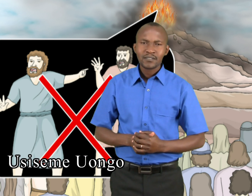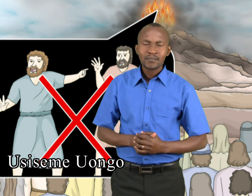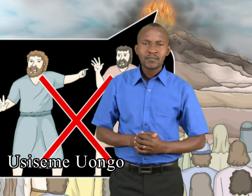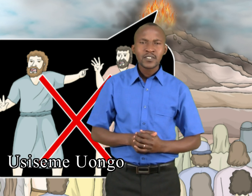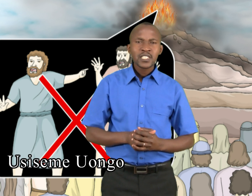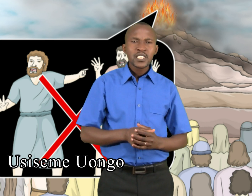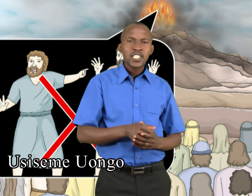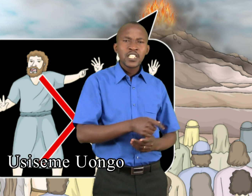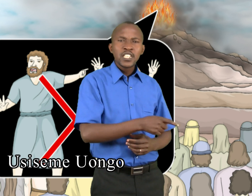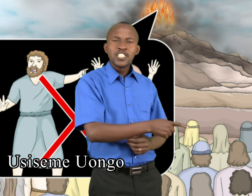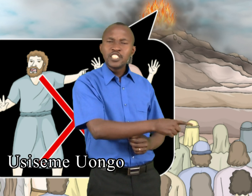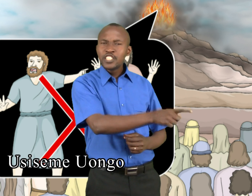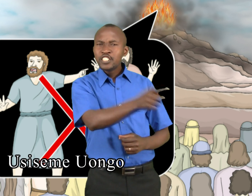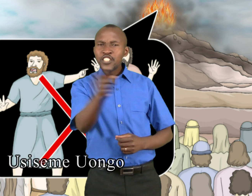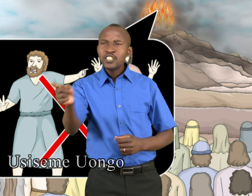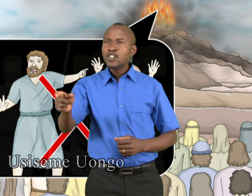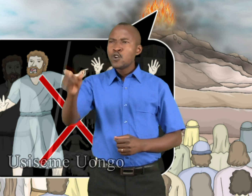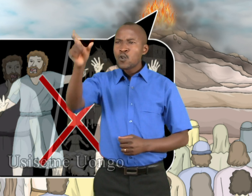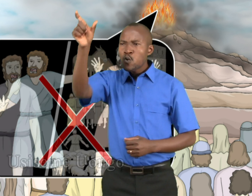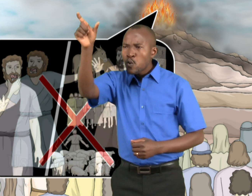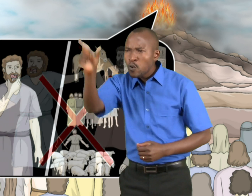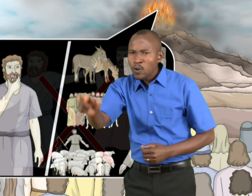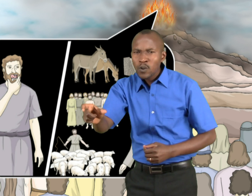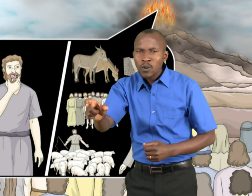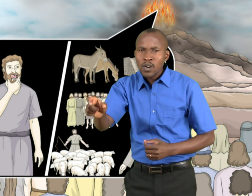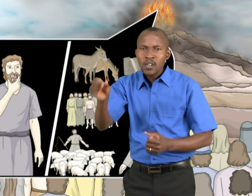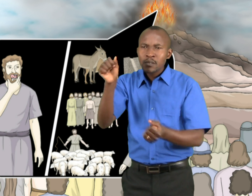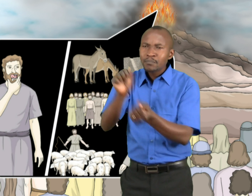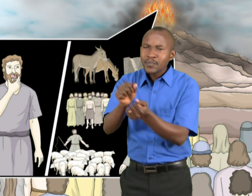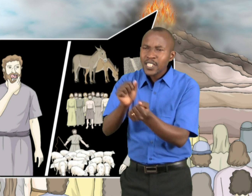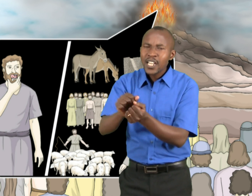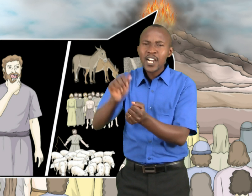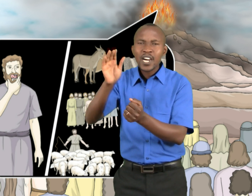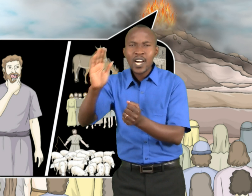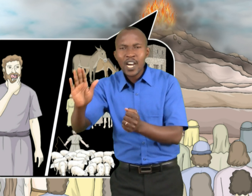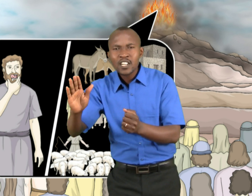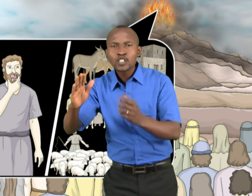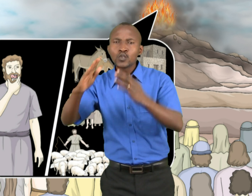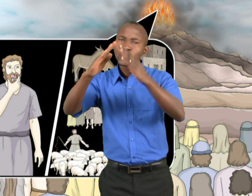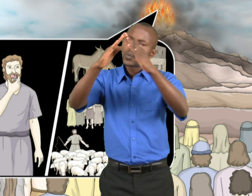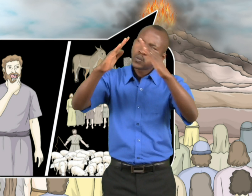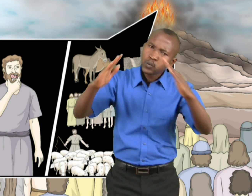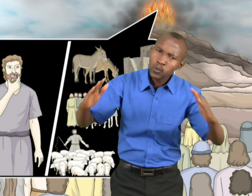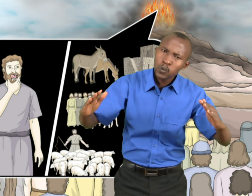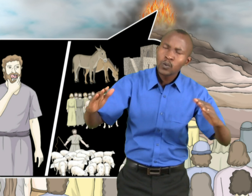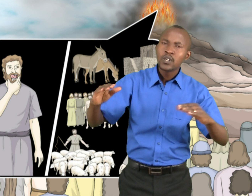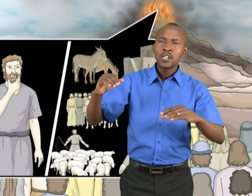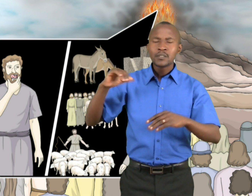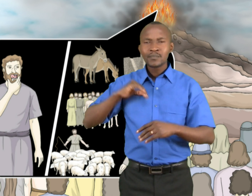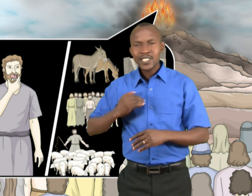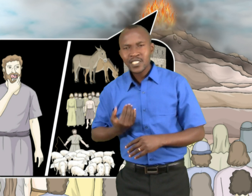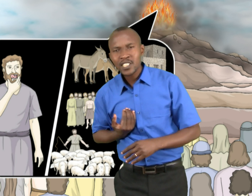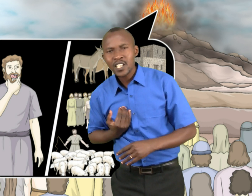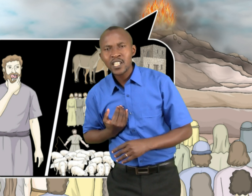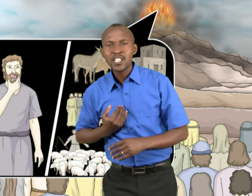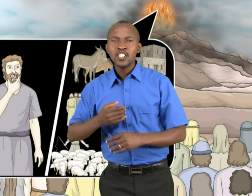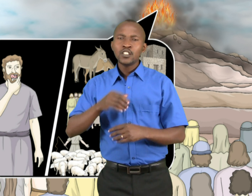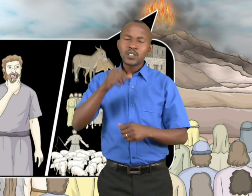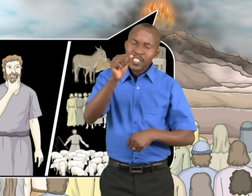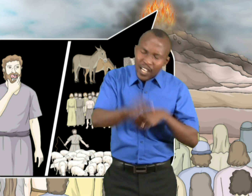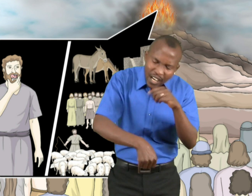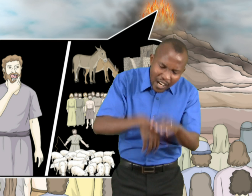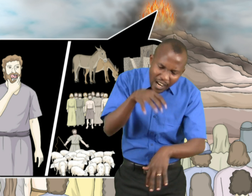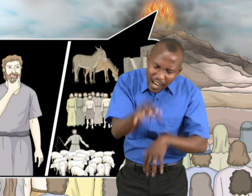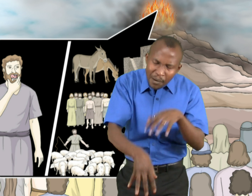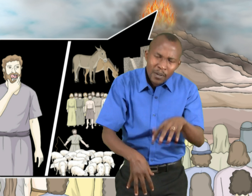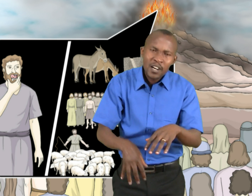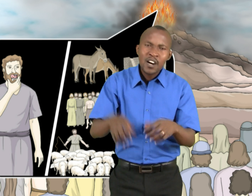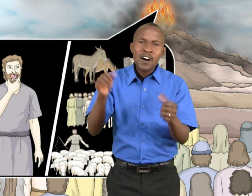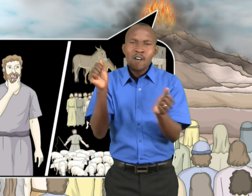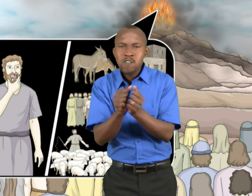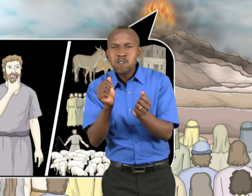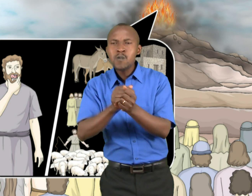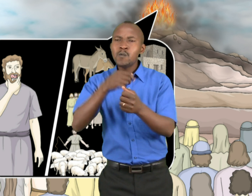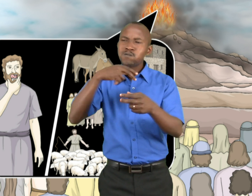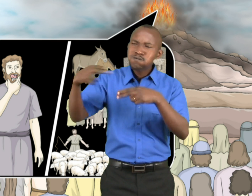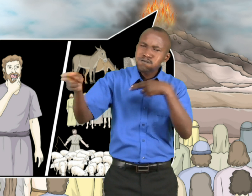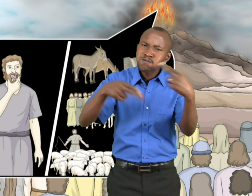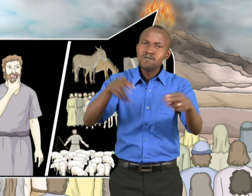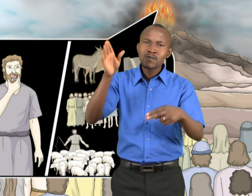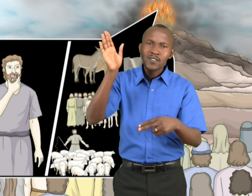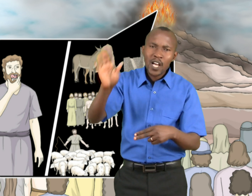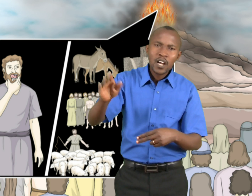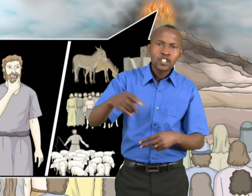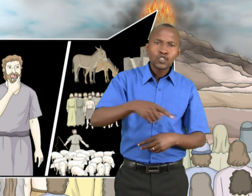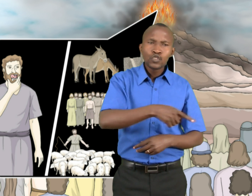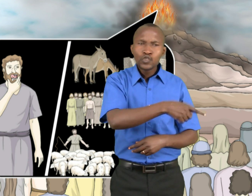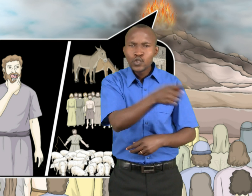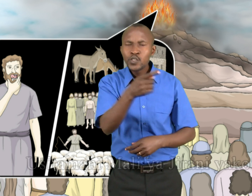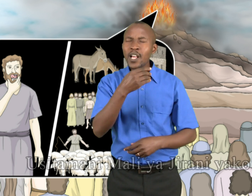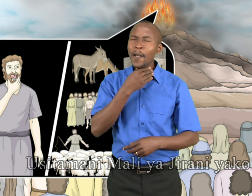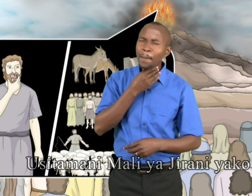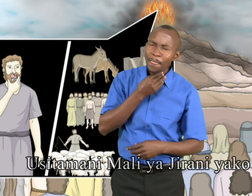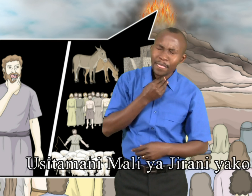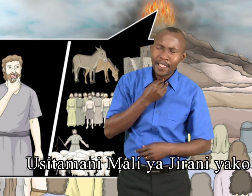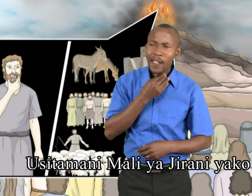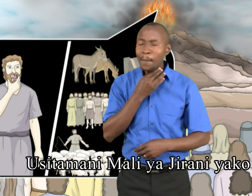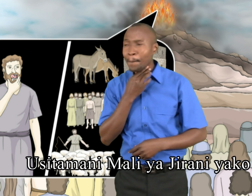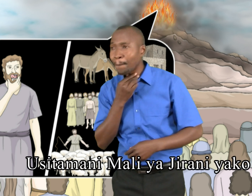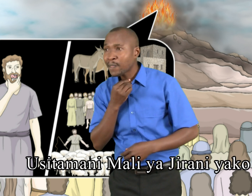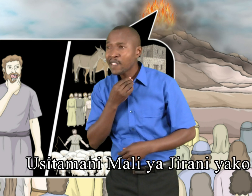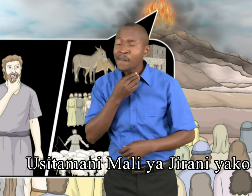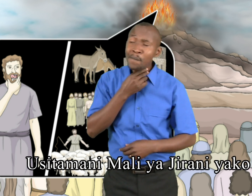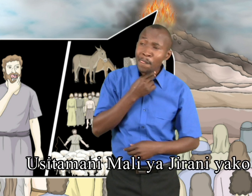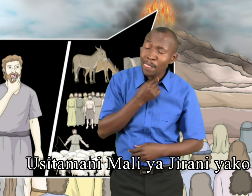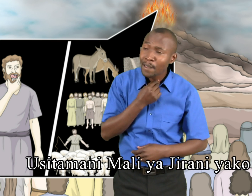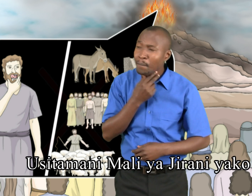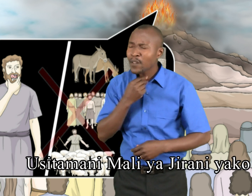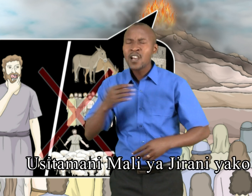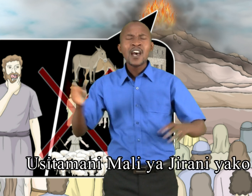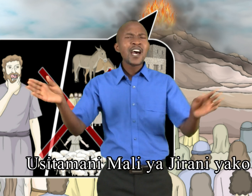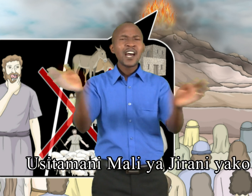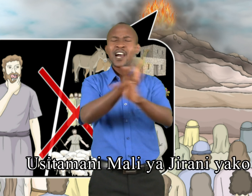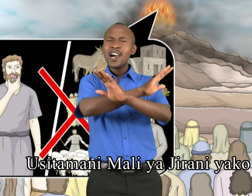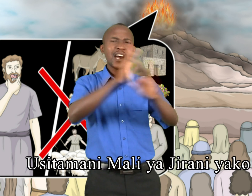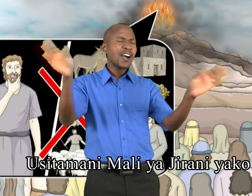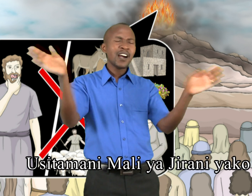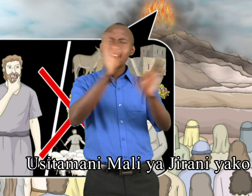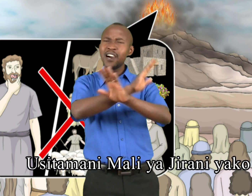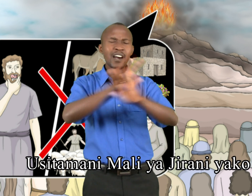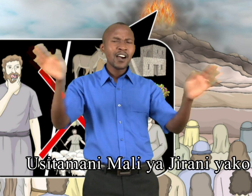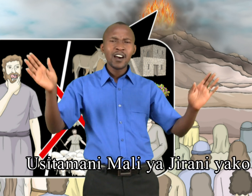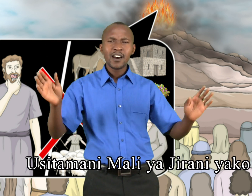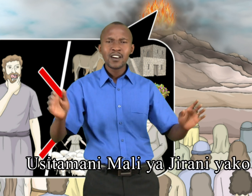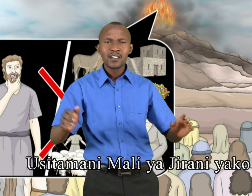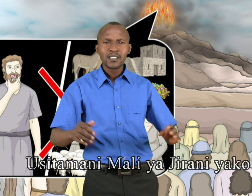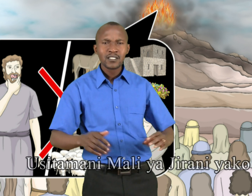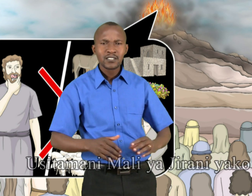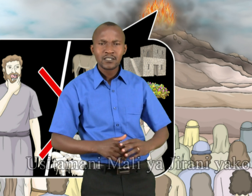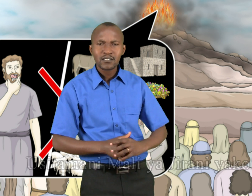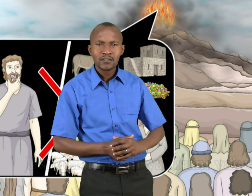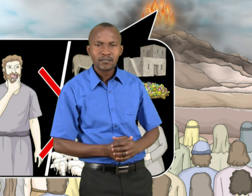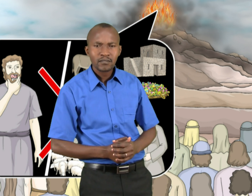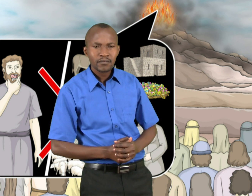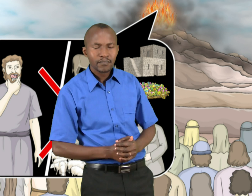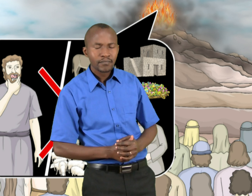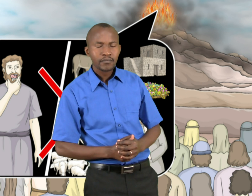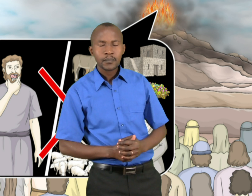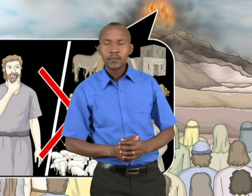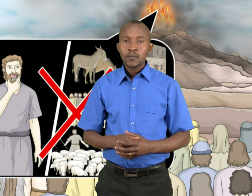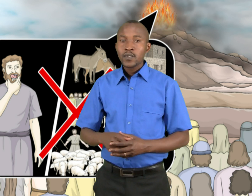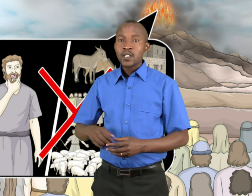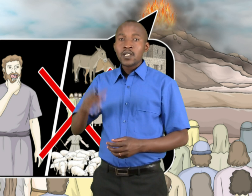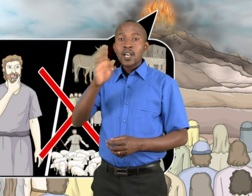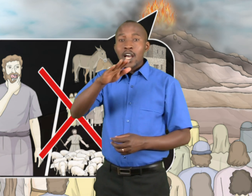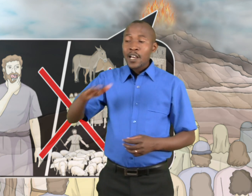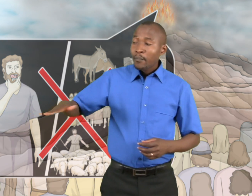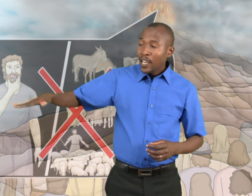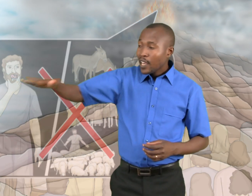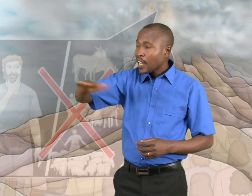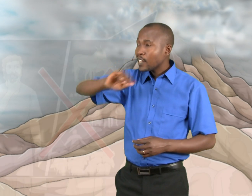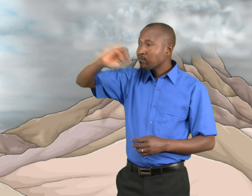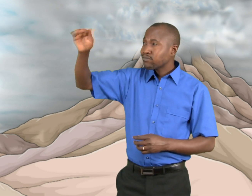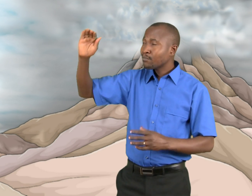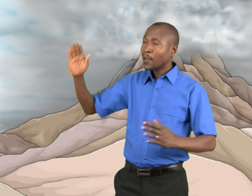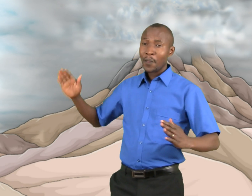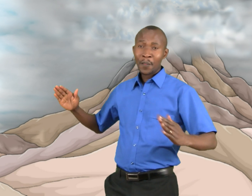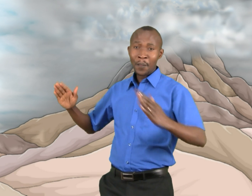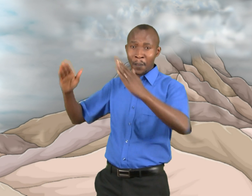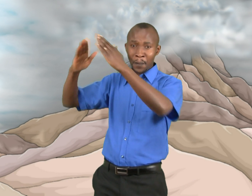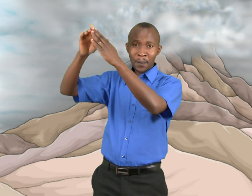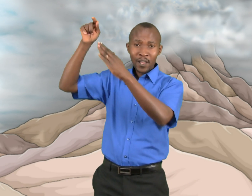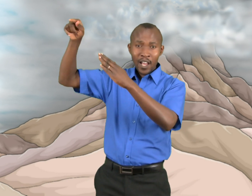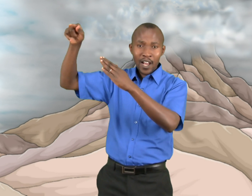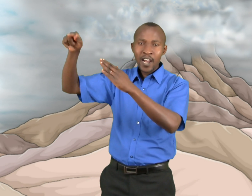You shall not covet your neighbor’s house. You shall not covet your neighbor’s wife, or his manservant or maidservant, or his ox or donkey, or anything that belongs to your neighbor.”